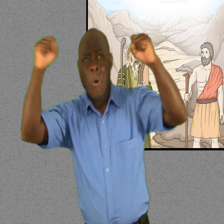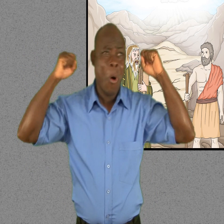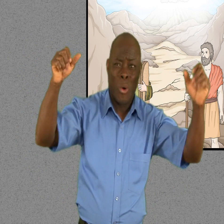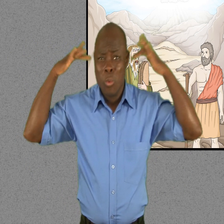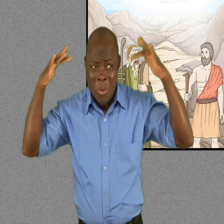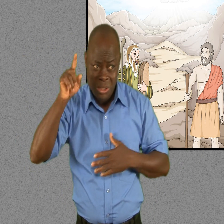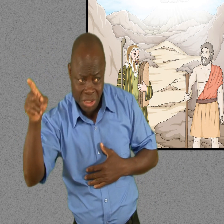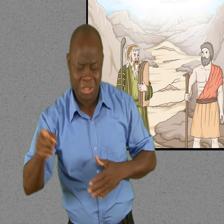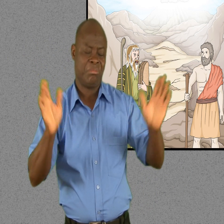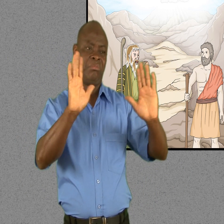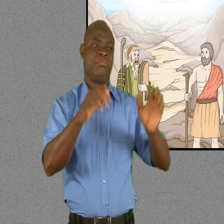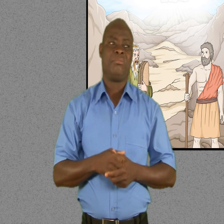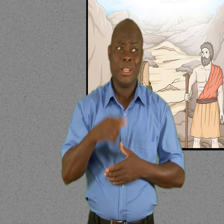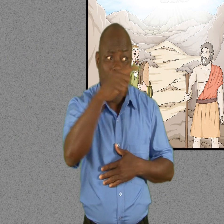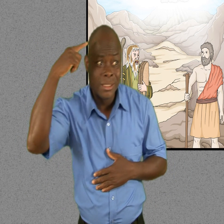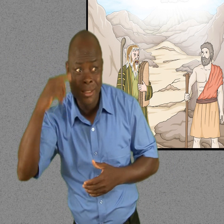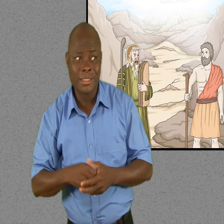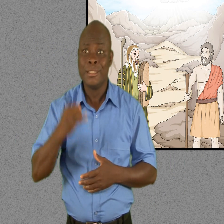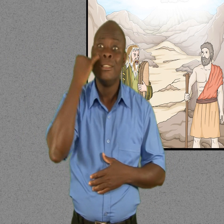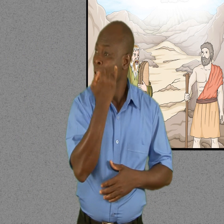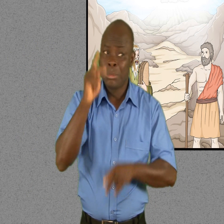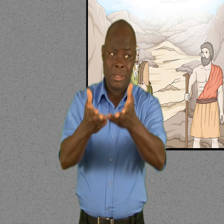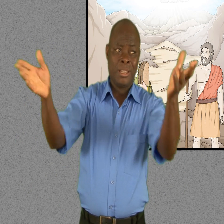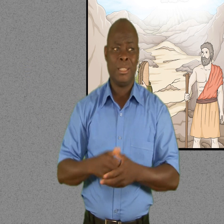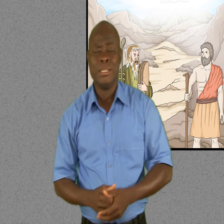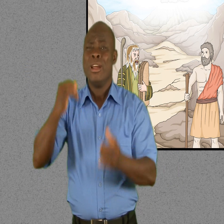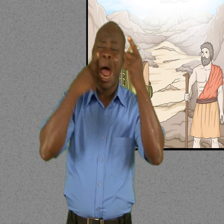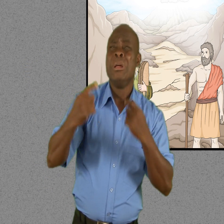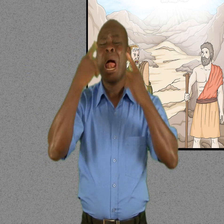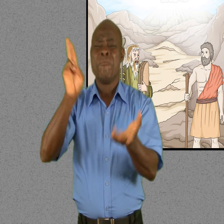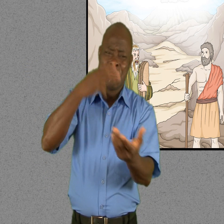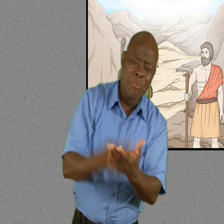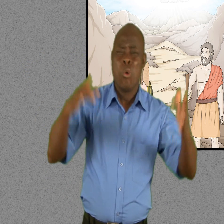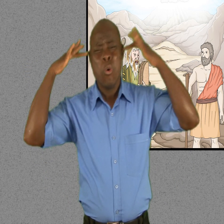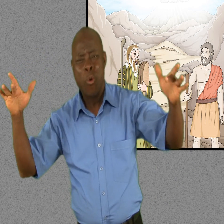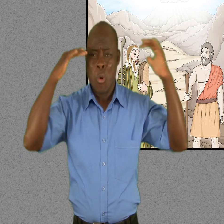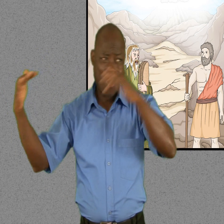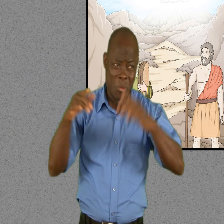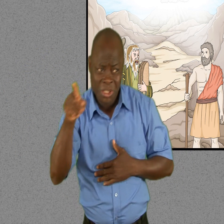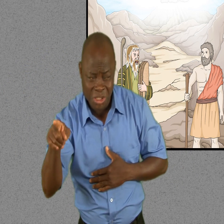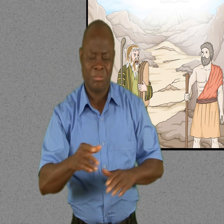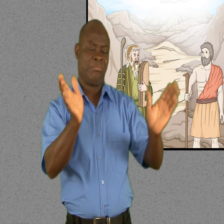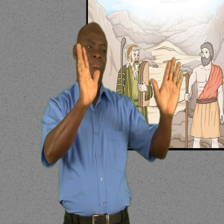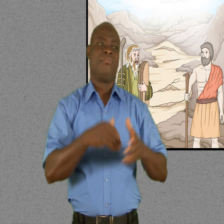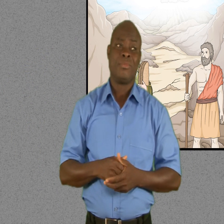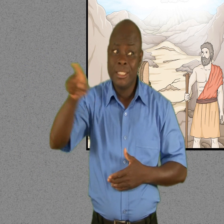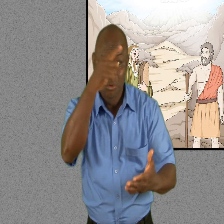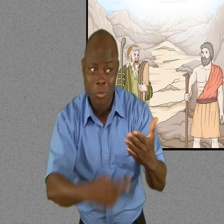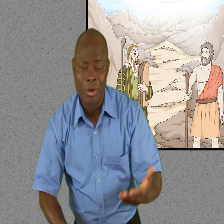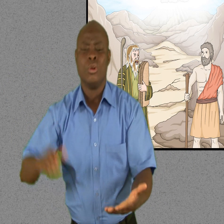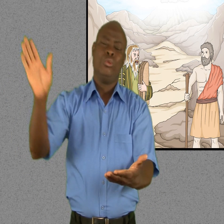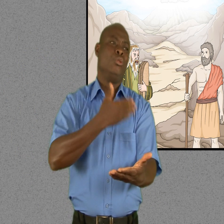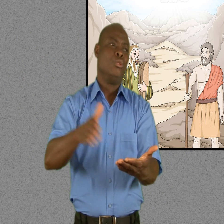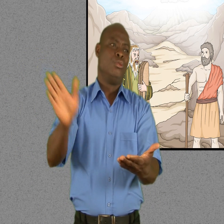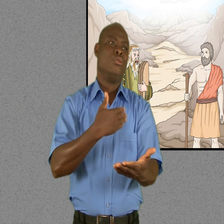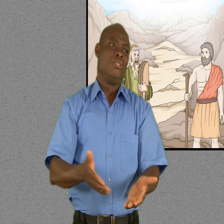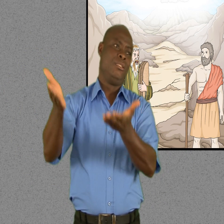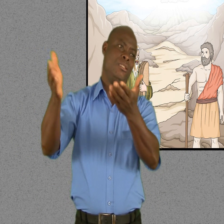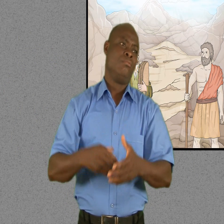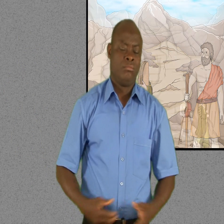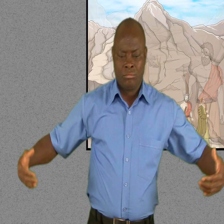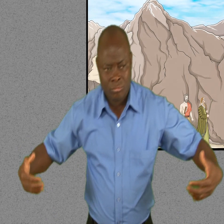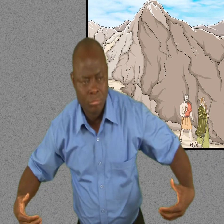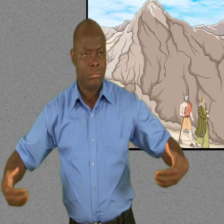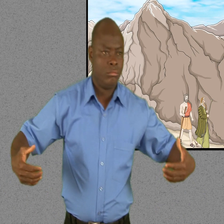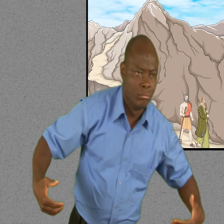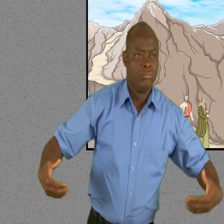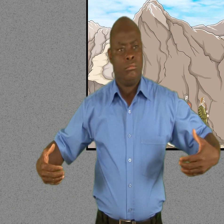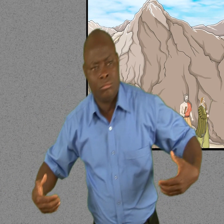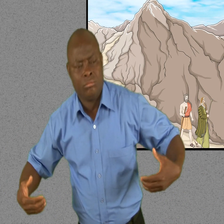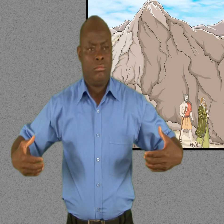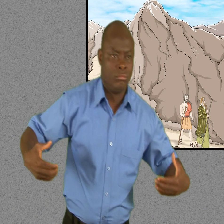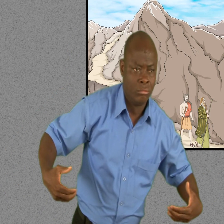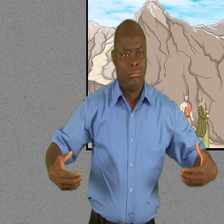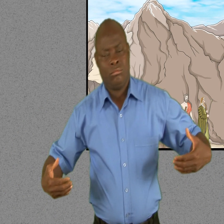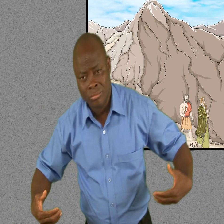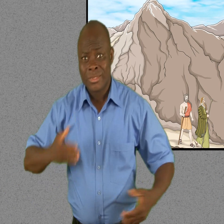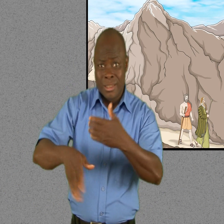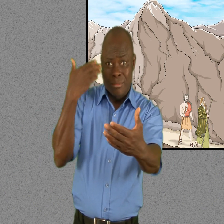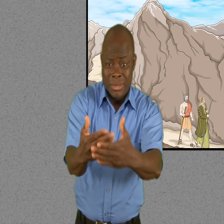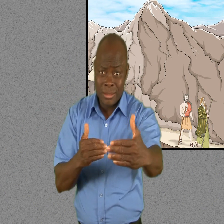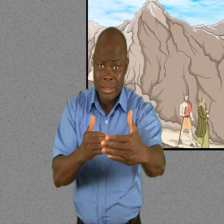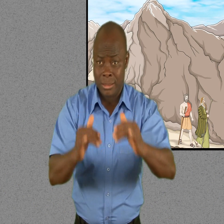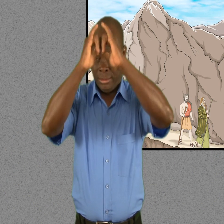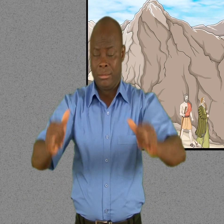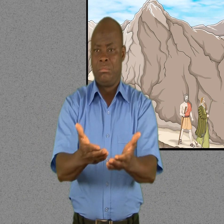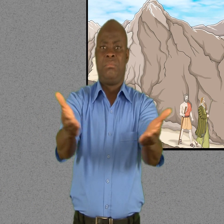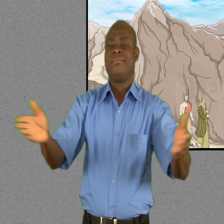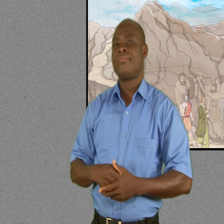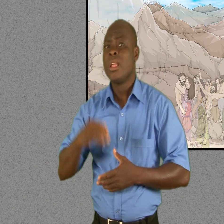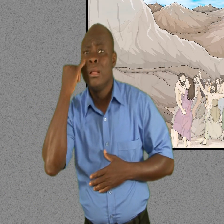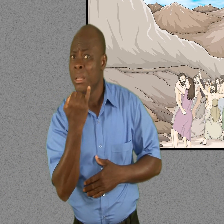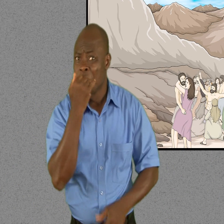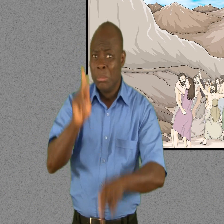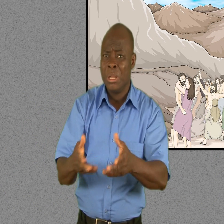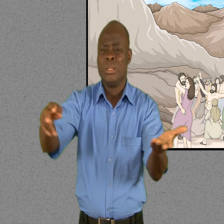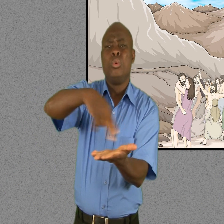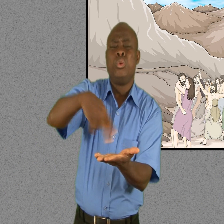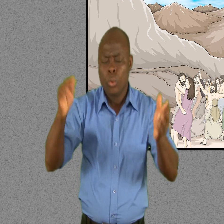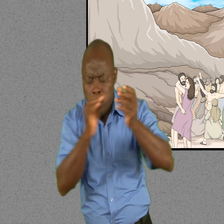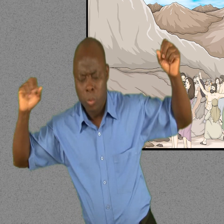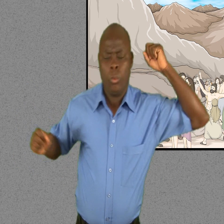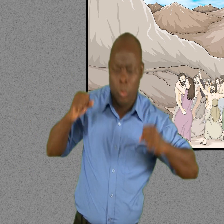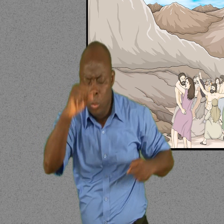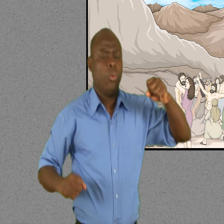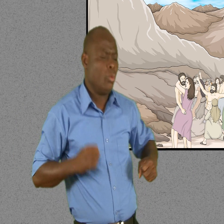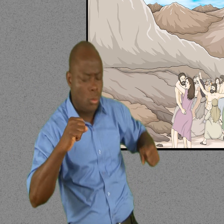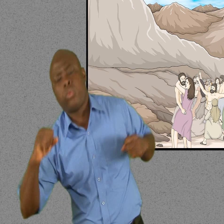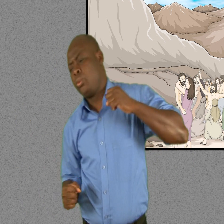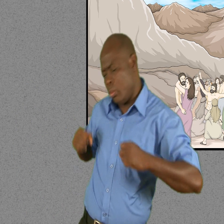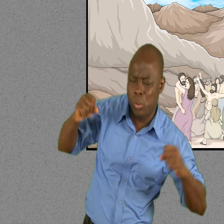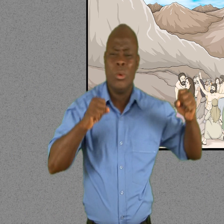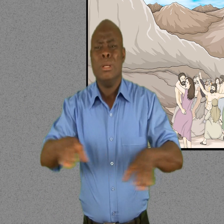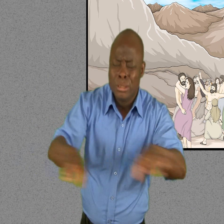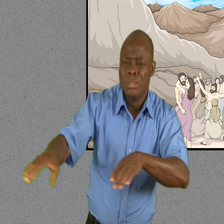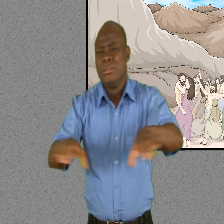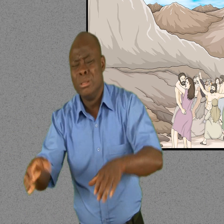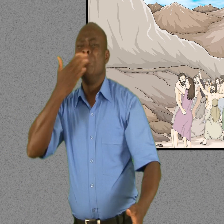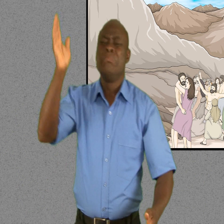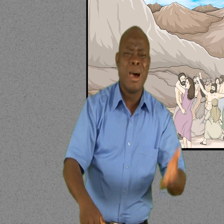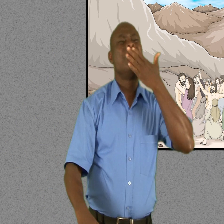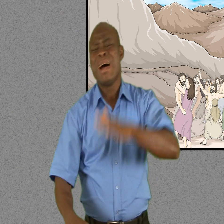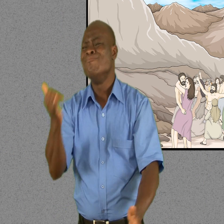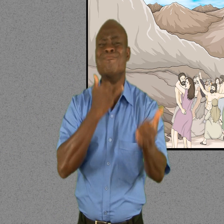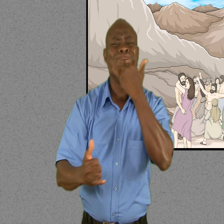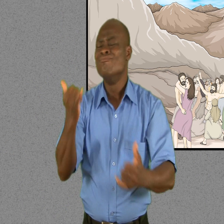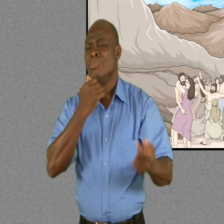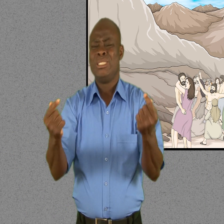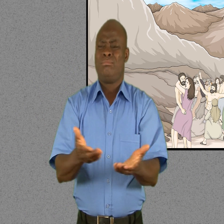But Moses replied: “It is neither the cry of victory nor the cry of defeat;